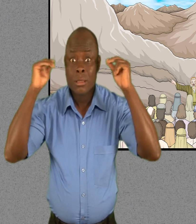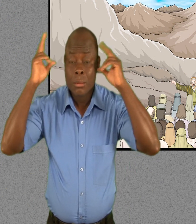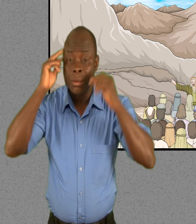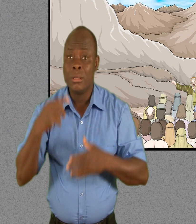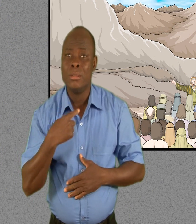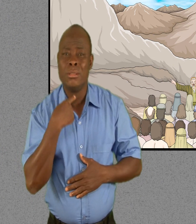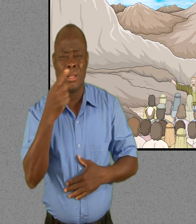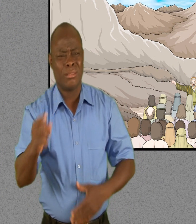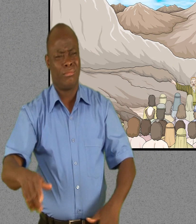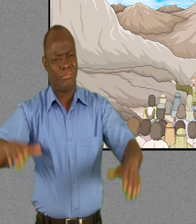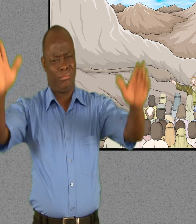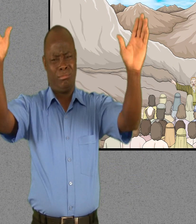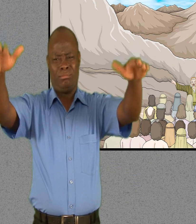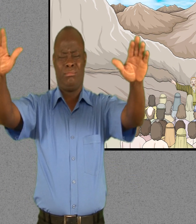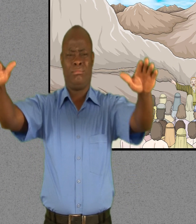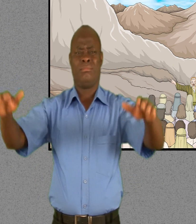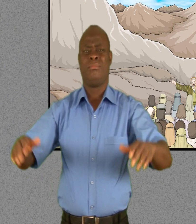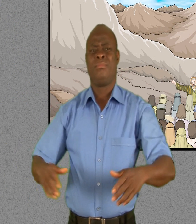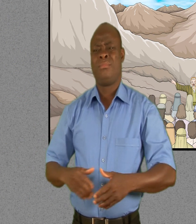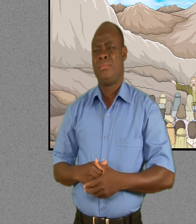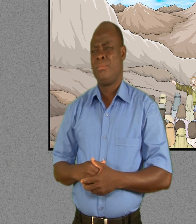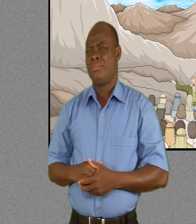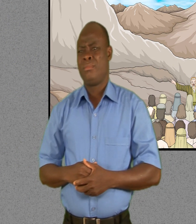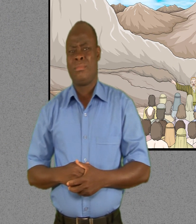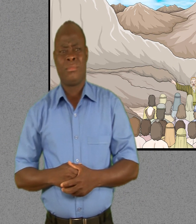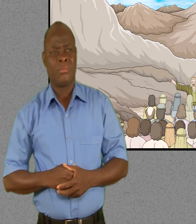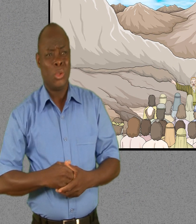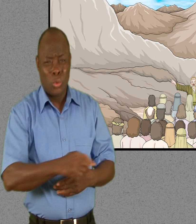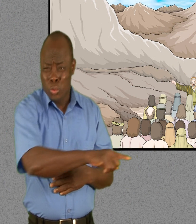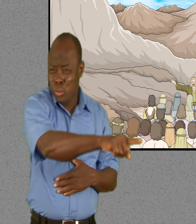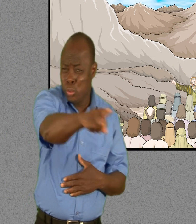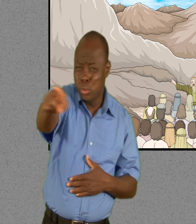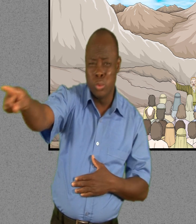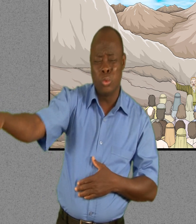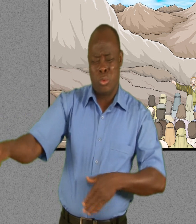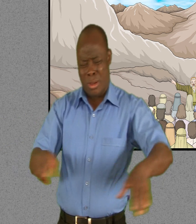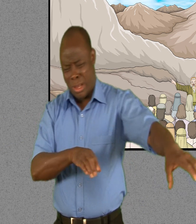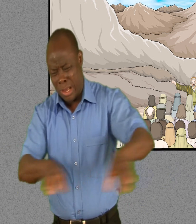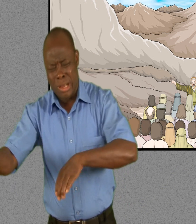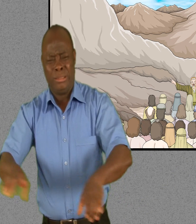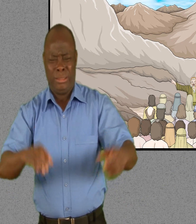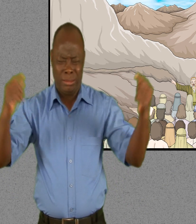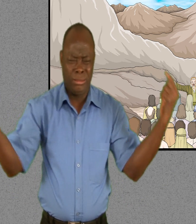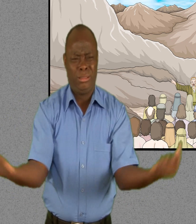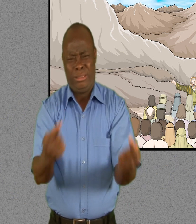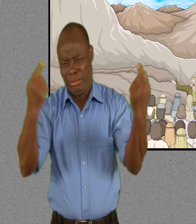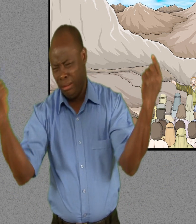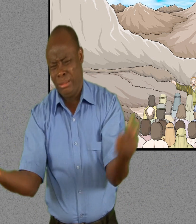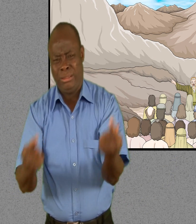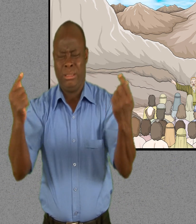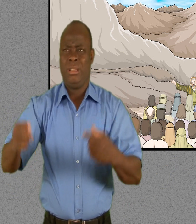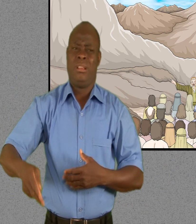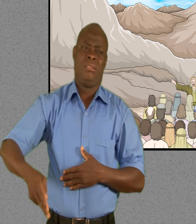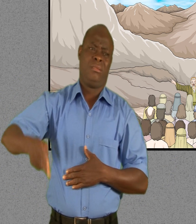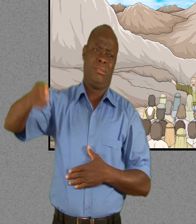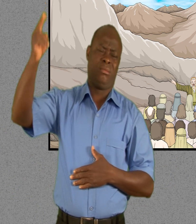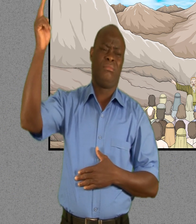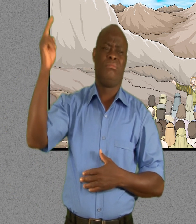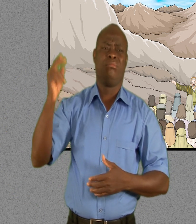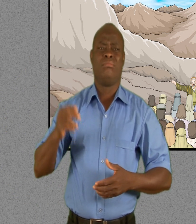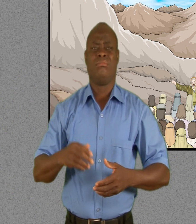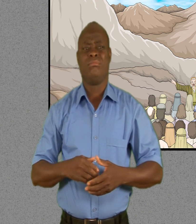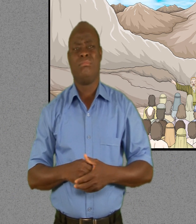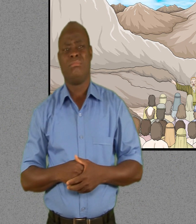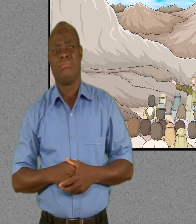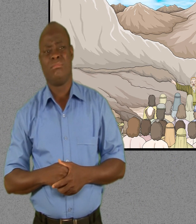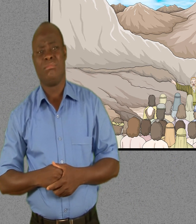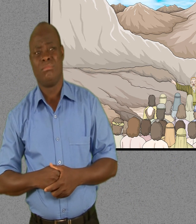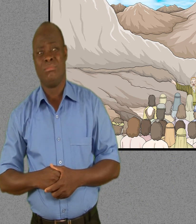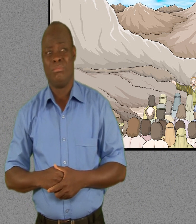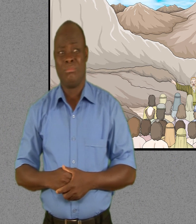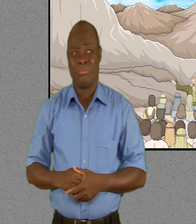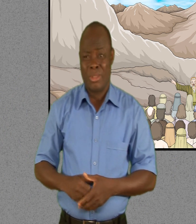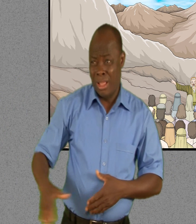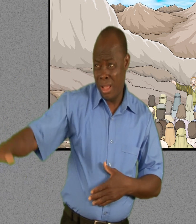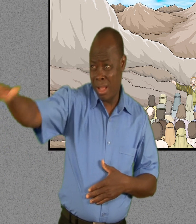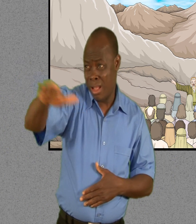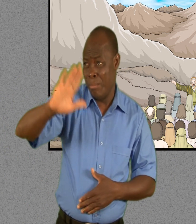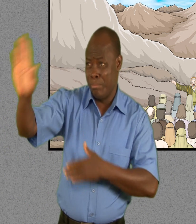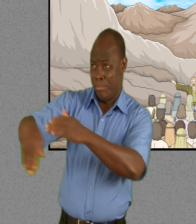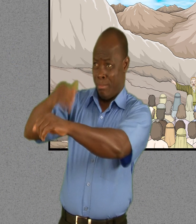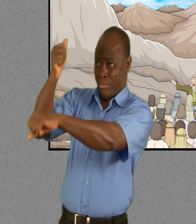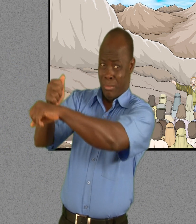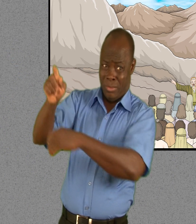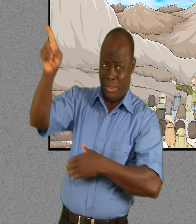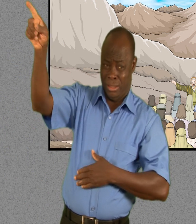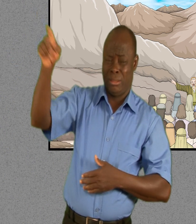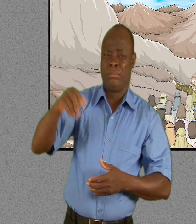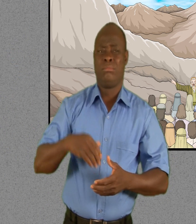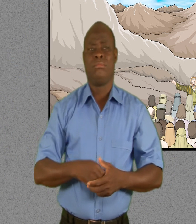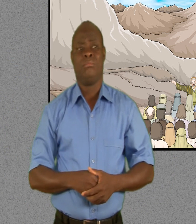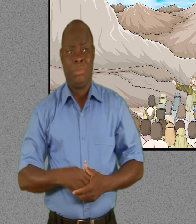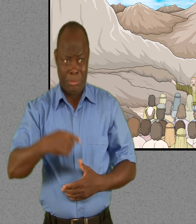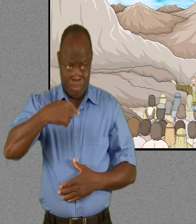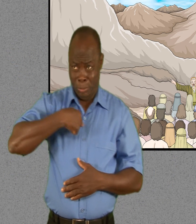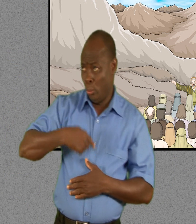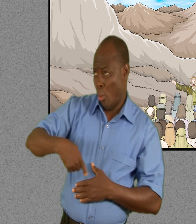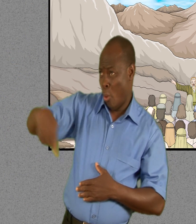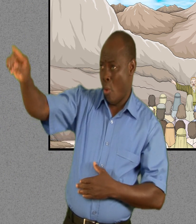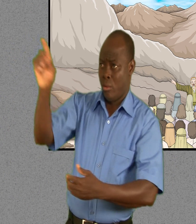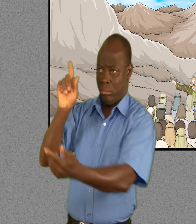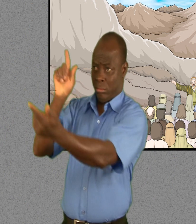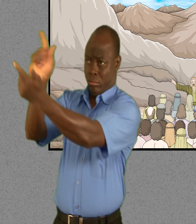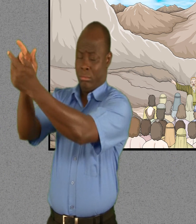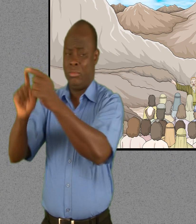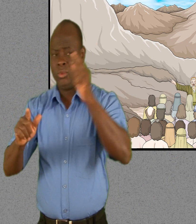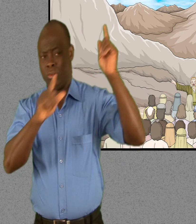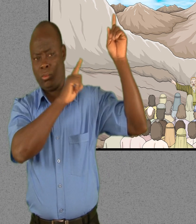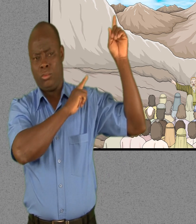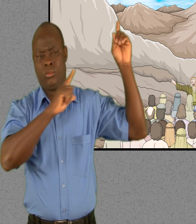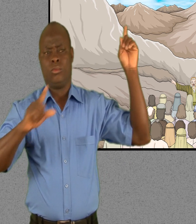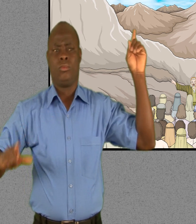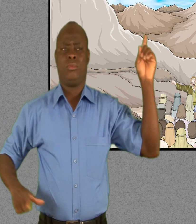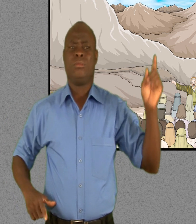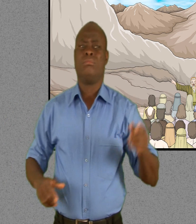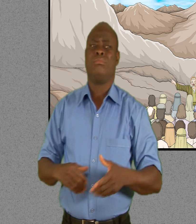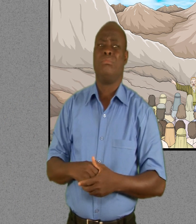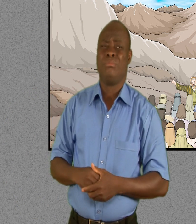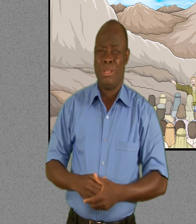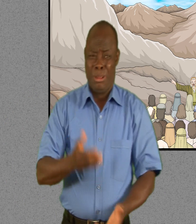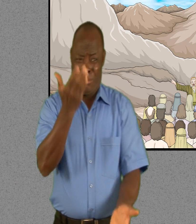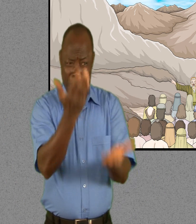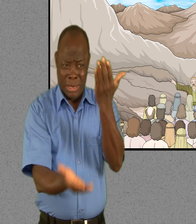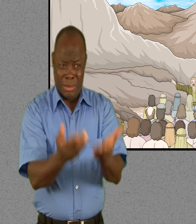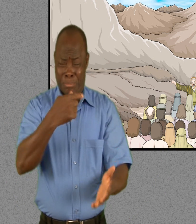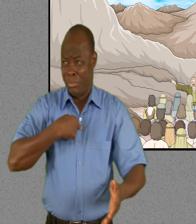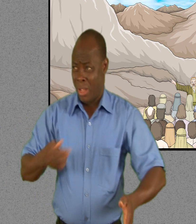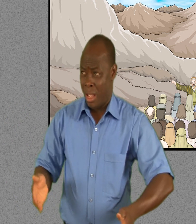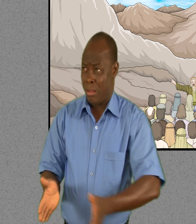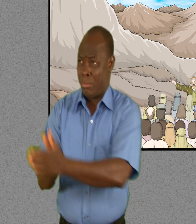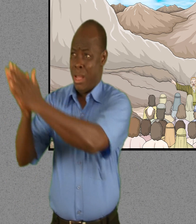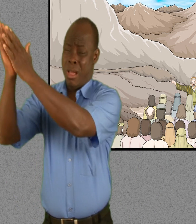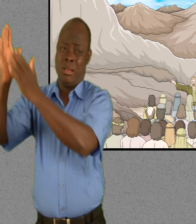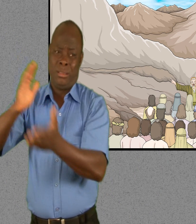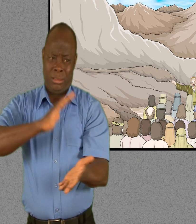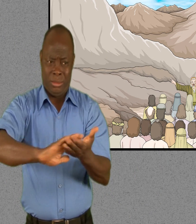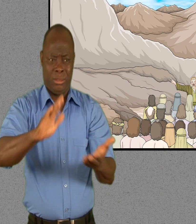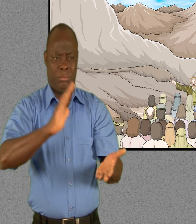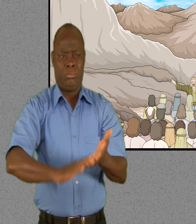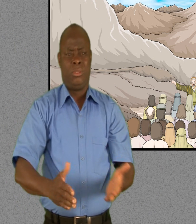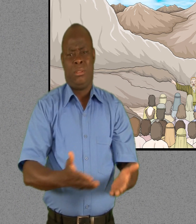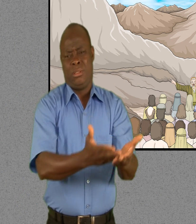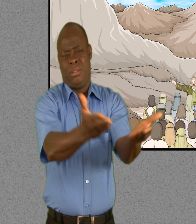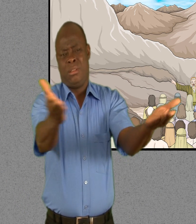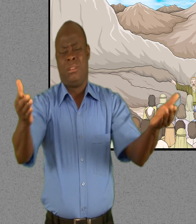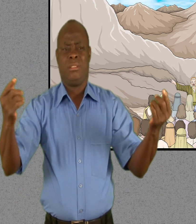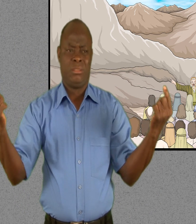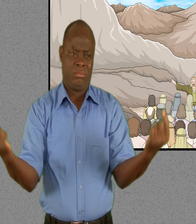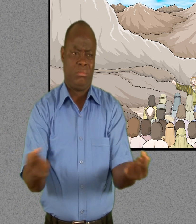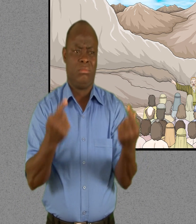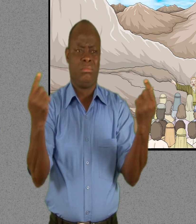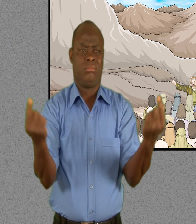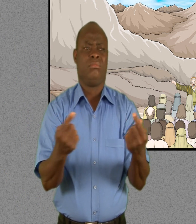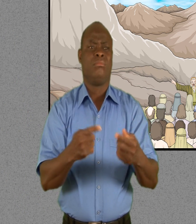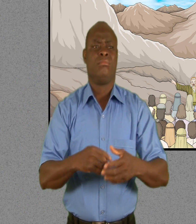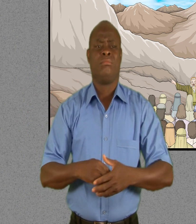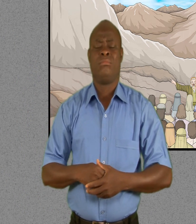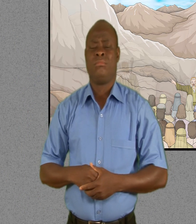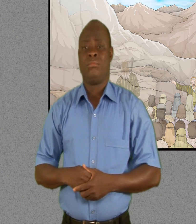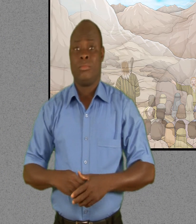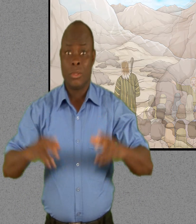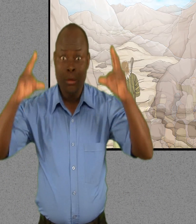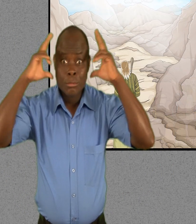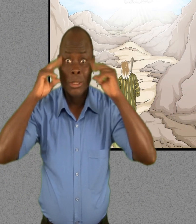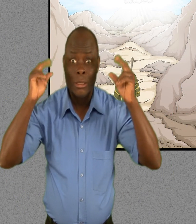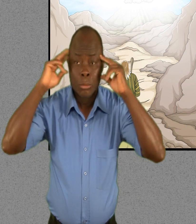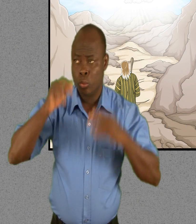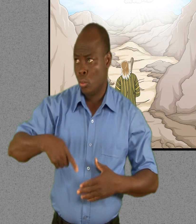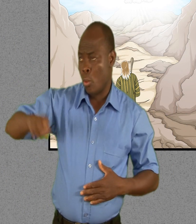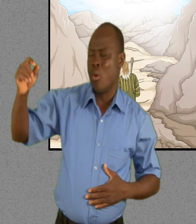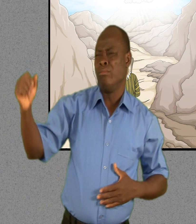perhaps I can make atonement for your sin.”